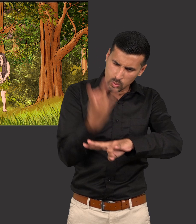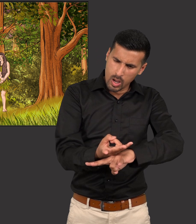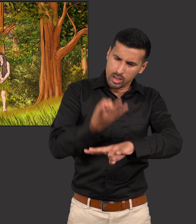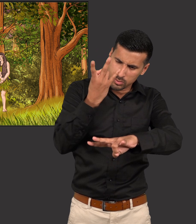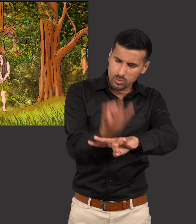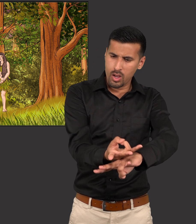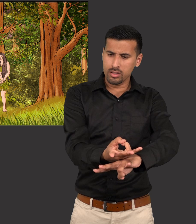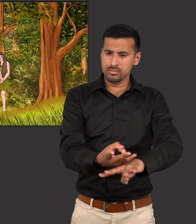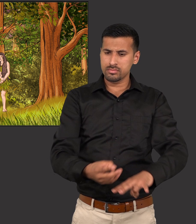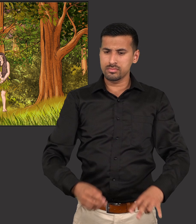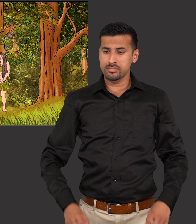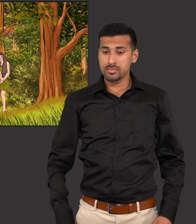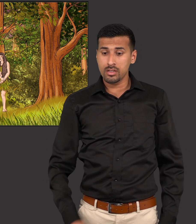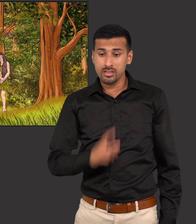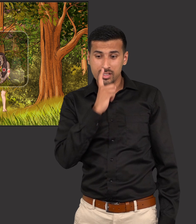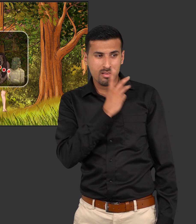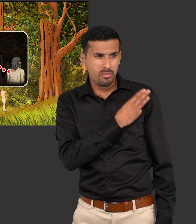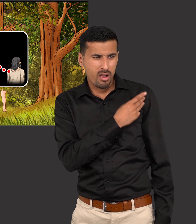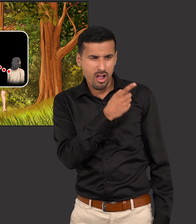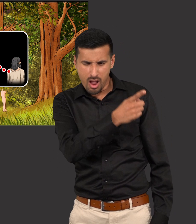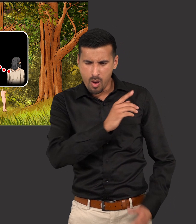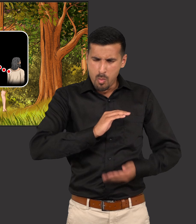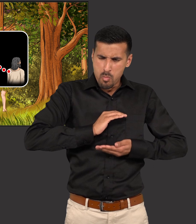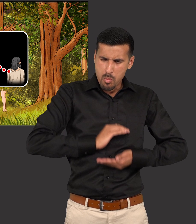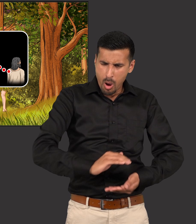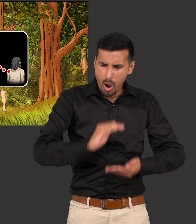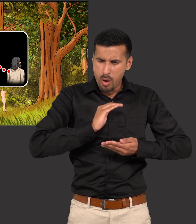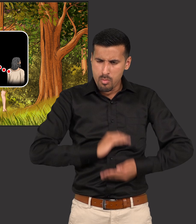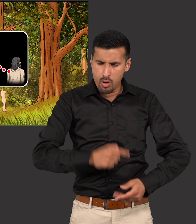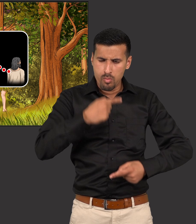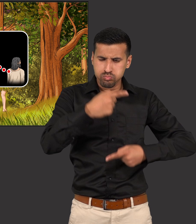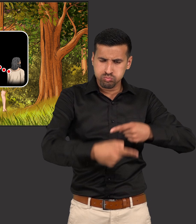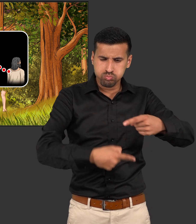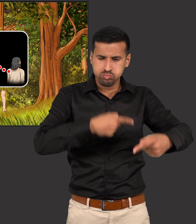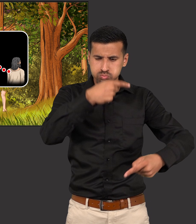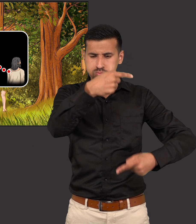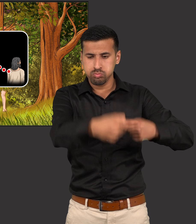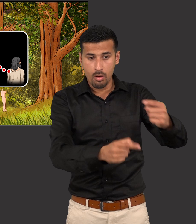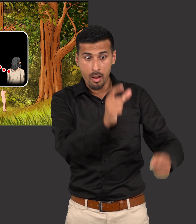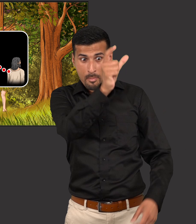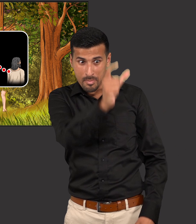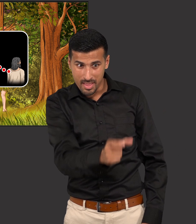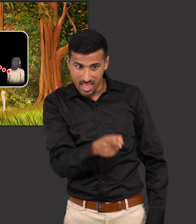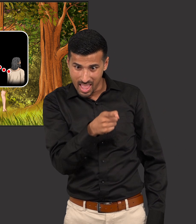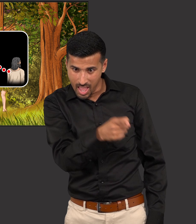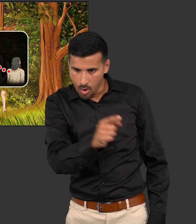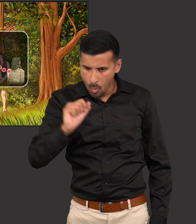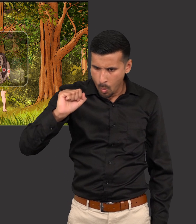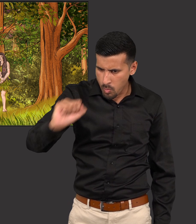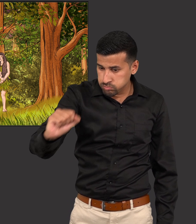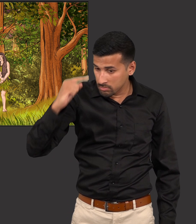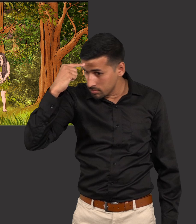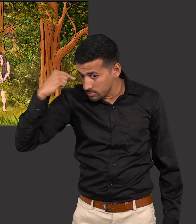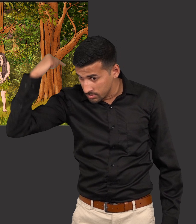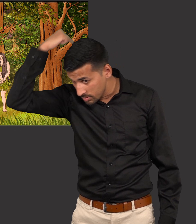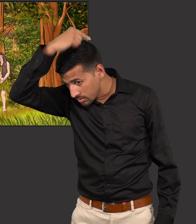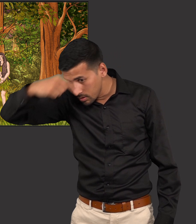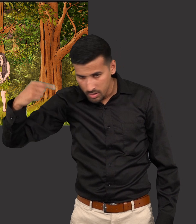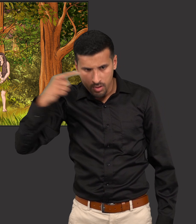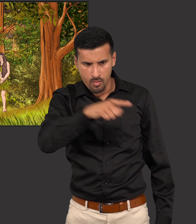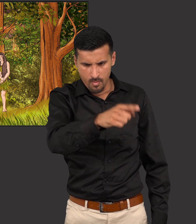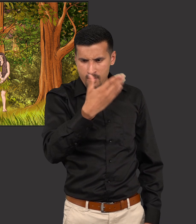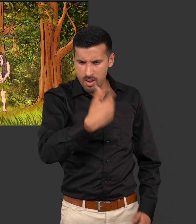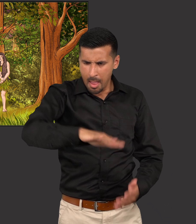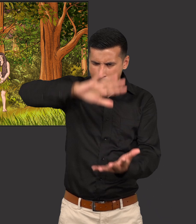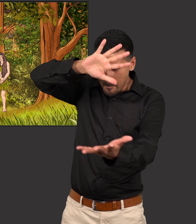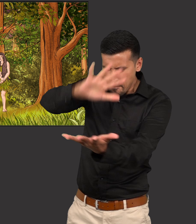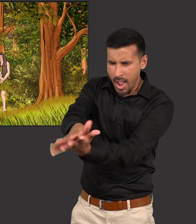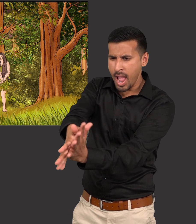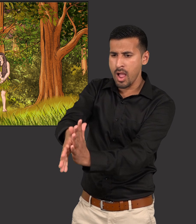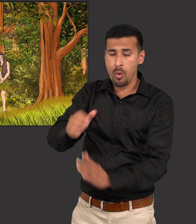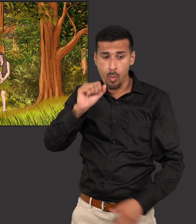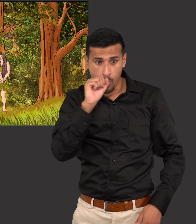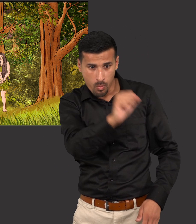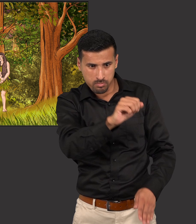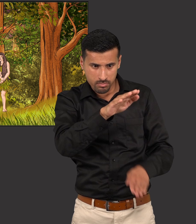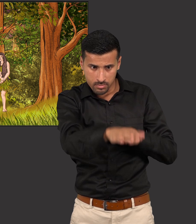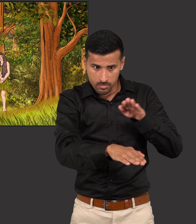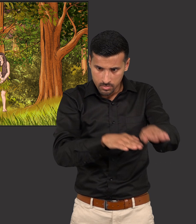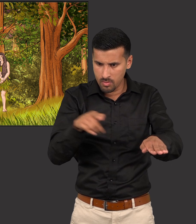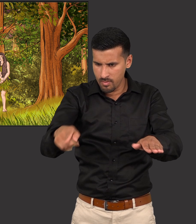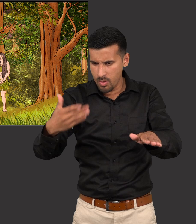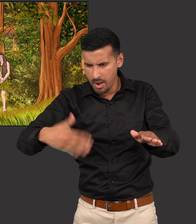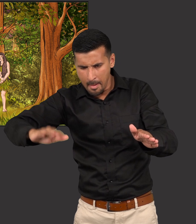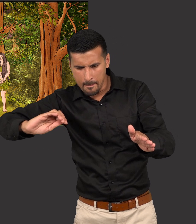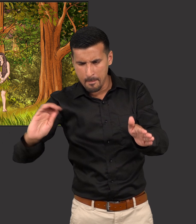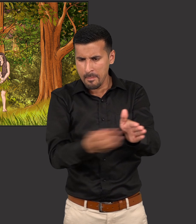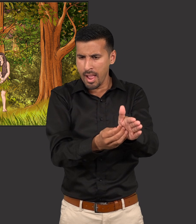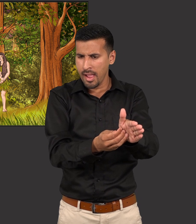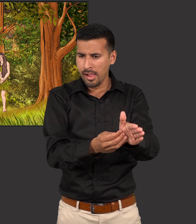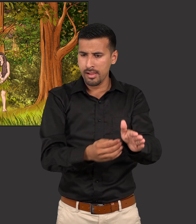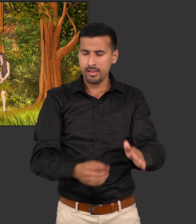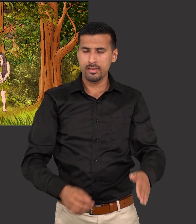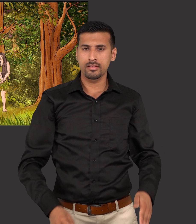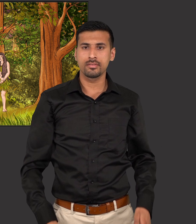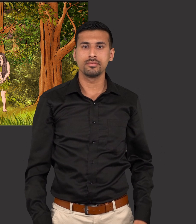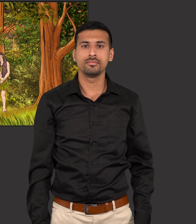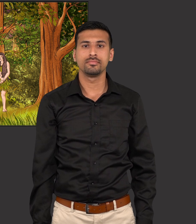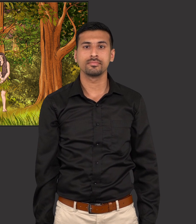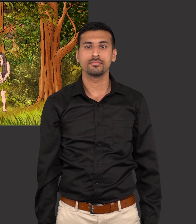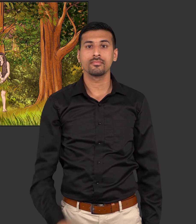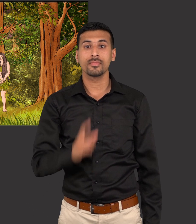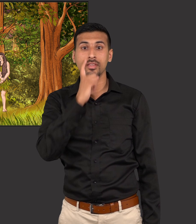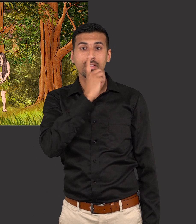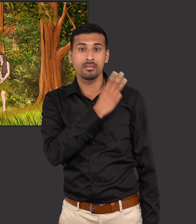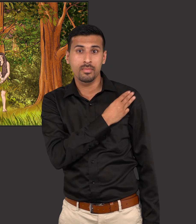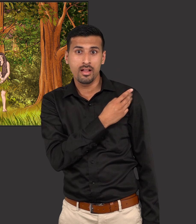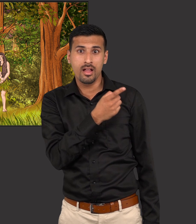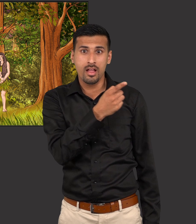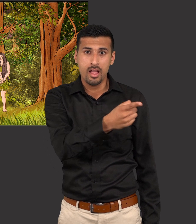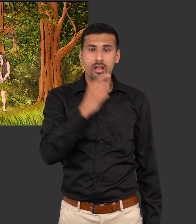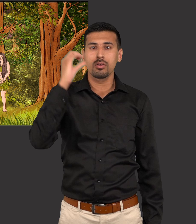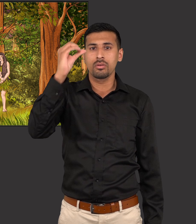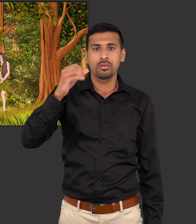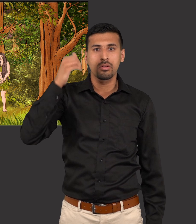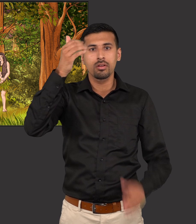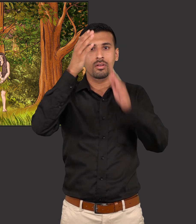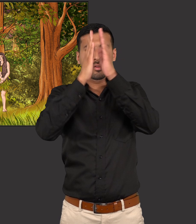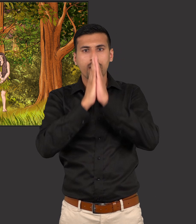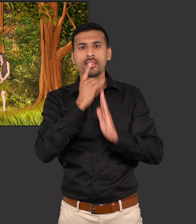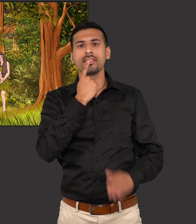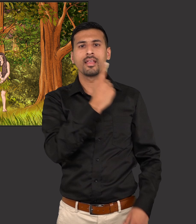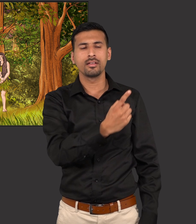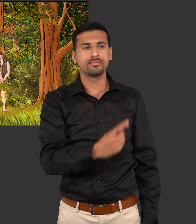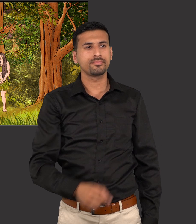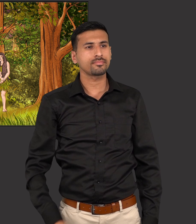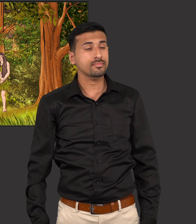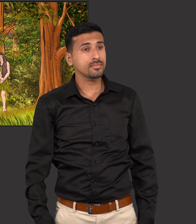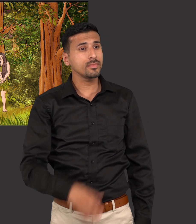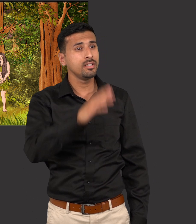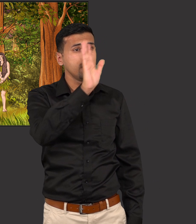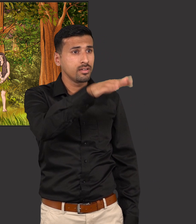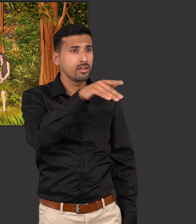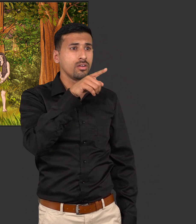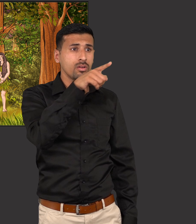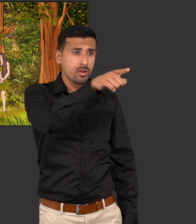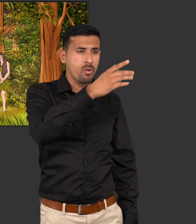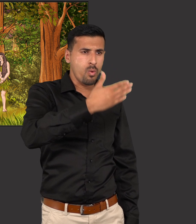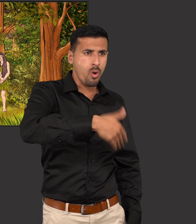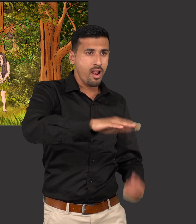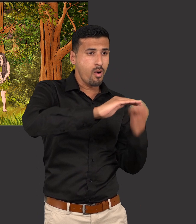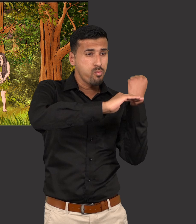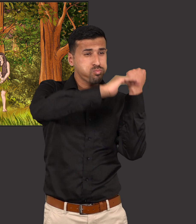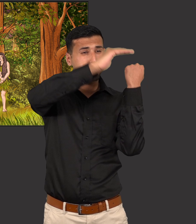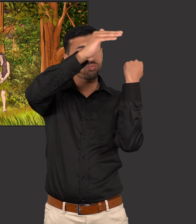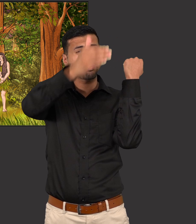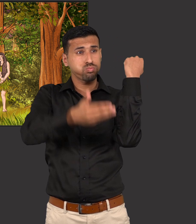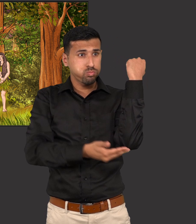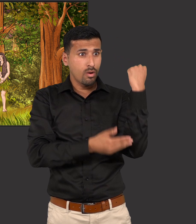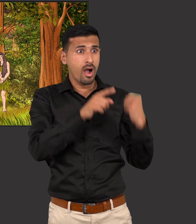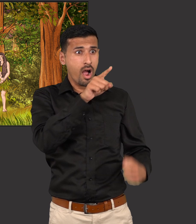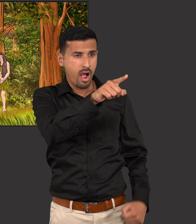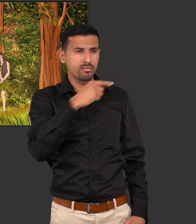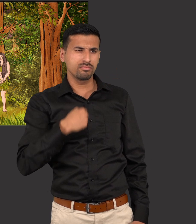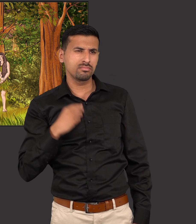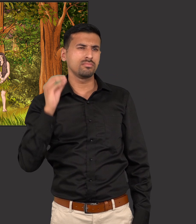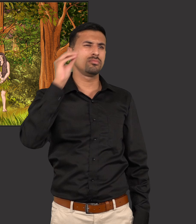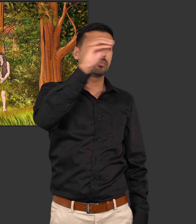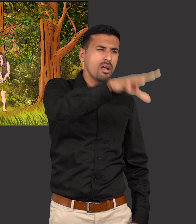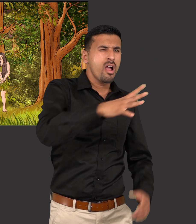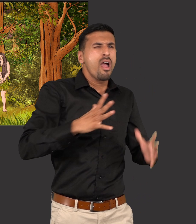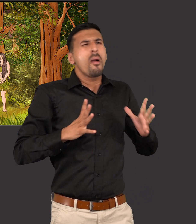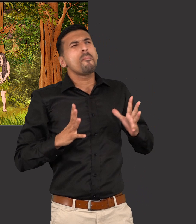And I will put enmity between you and the woman, and between your seed and her seed.